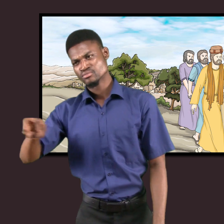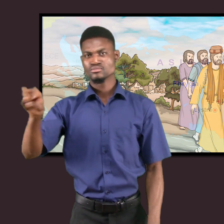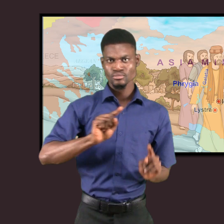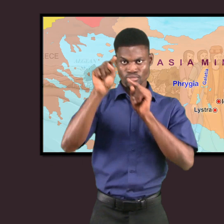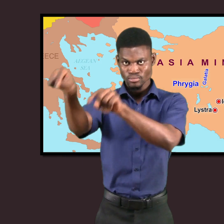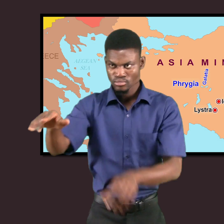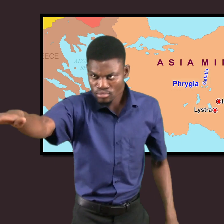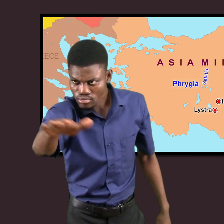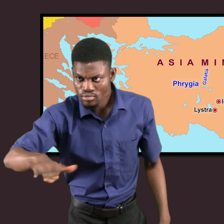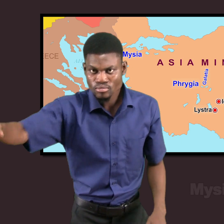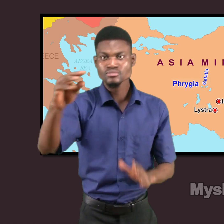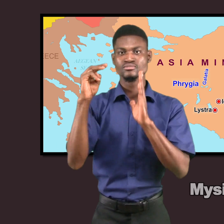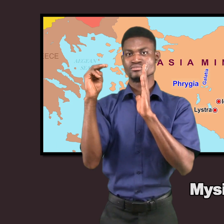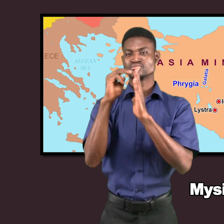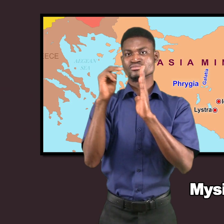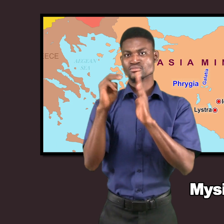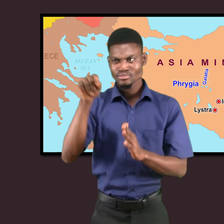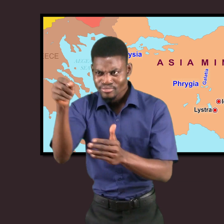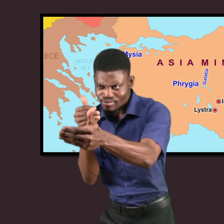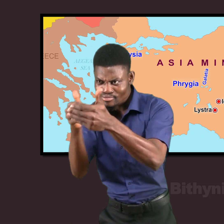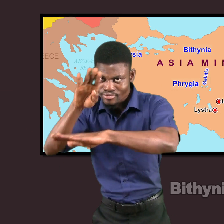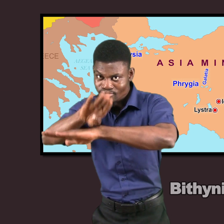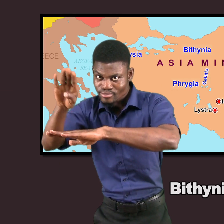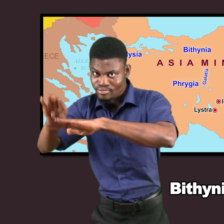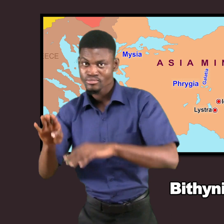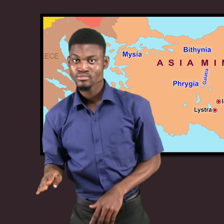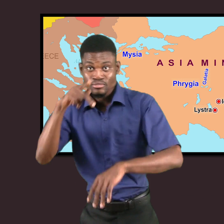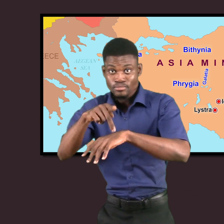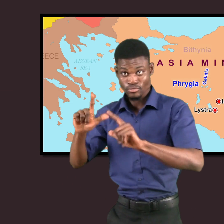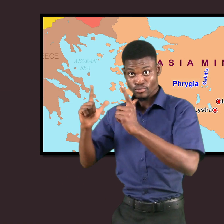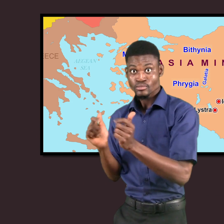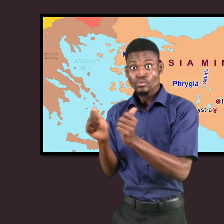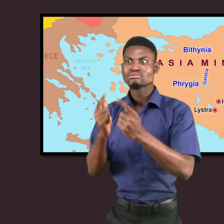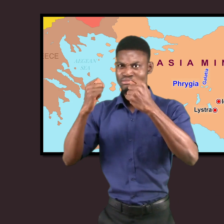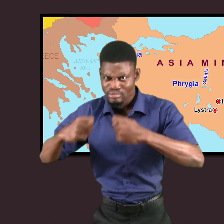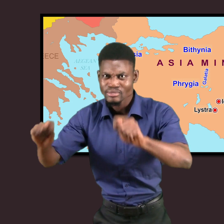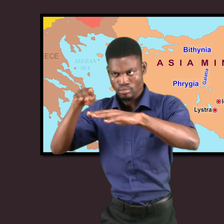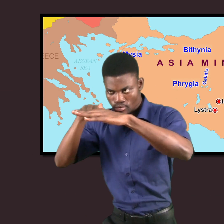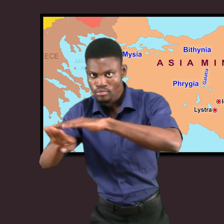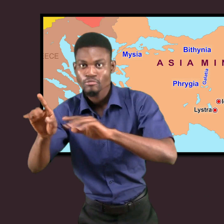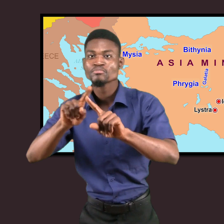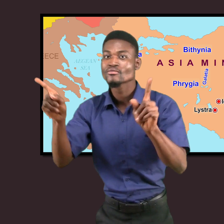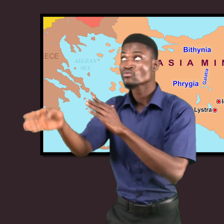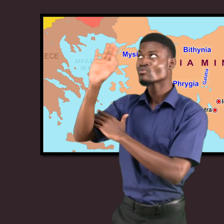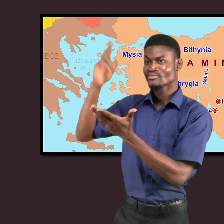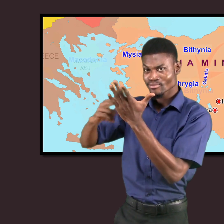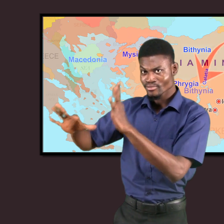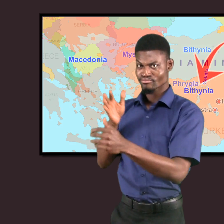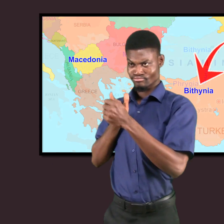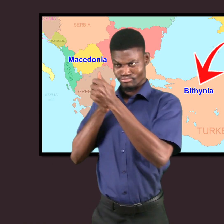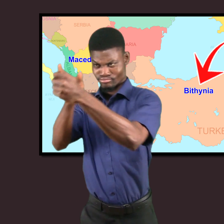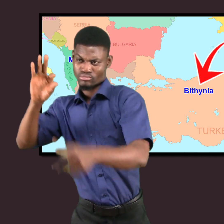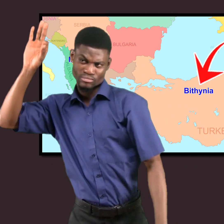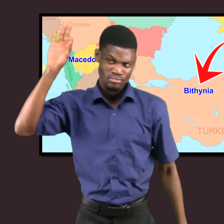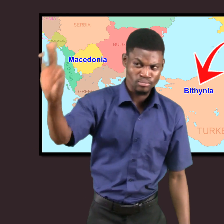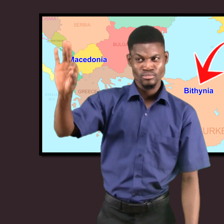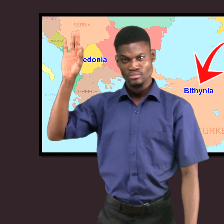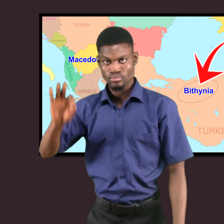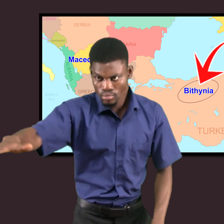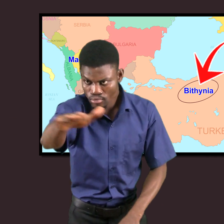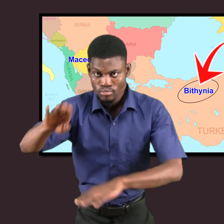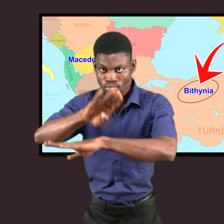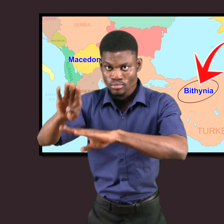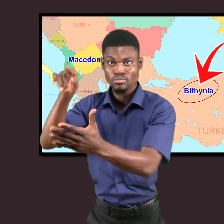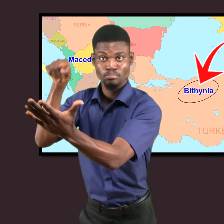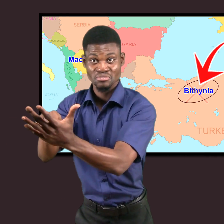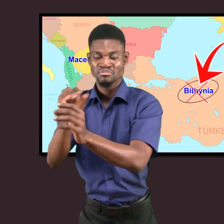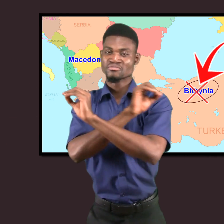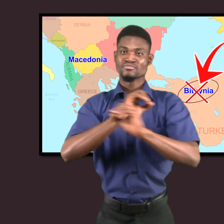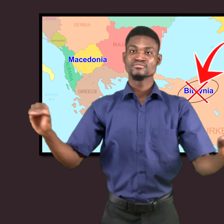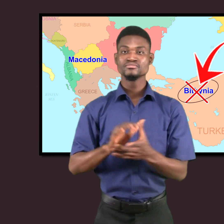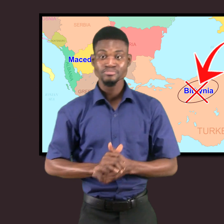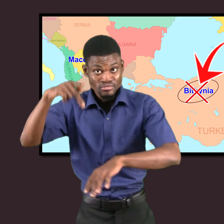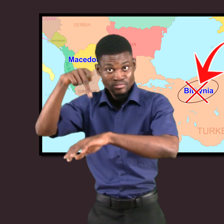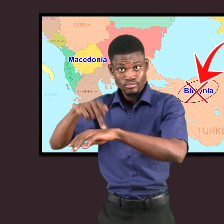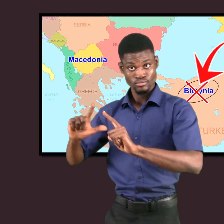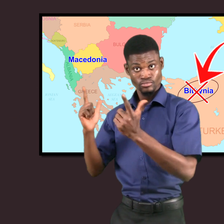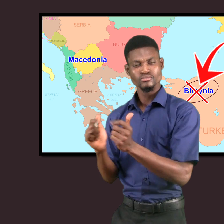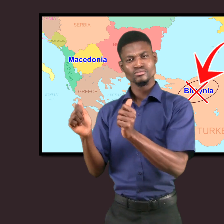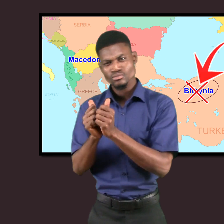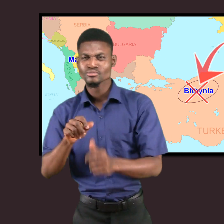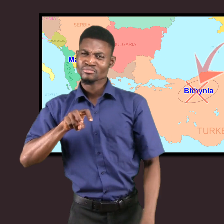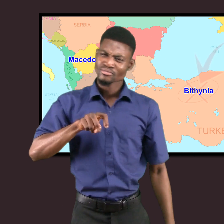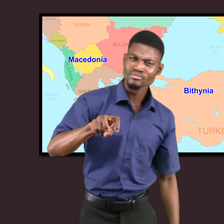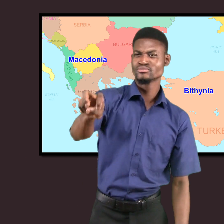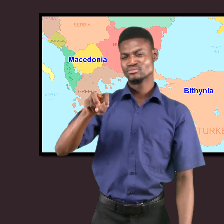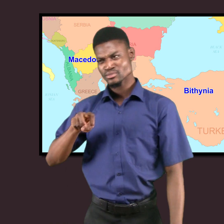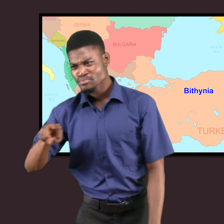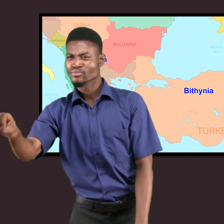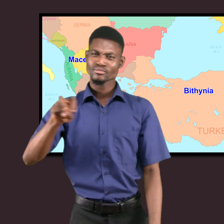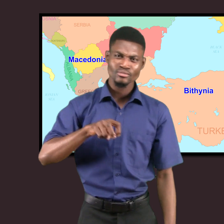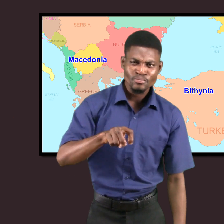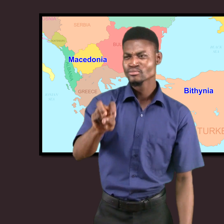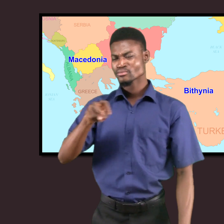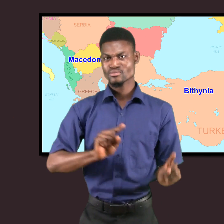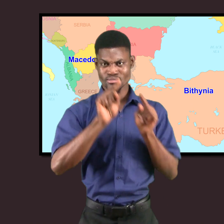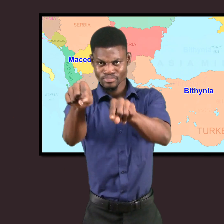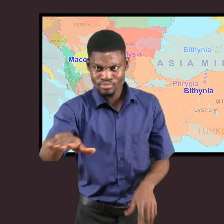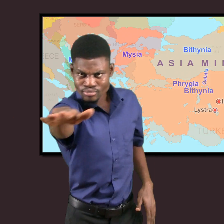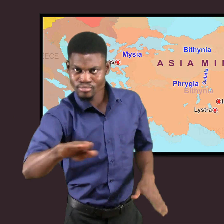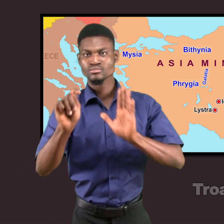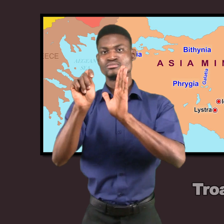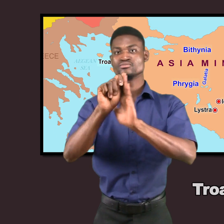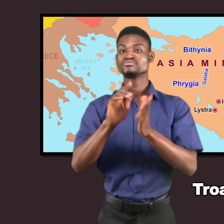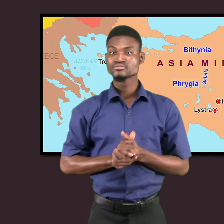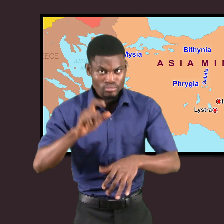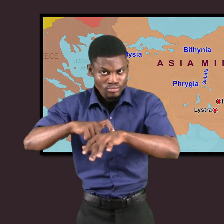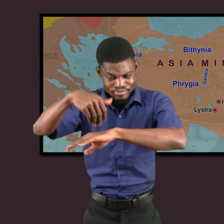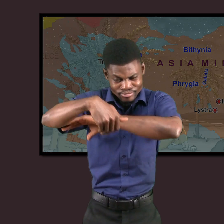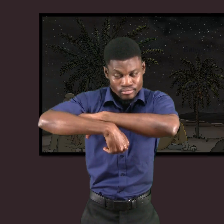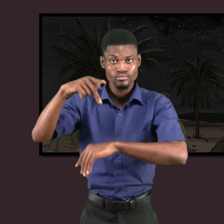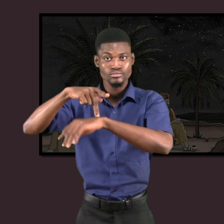And when they came to the border of Mysia, they tried to enter Bithynia, but the Spirit of Jesus would not permit them. So they passed by Mysia and went down to Troas.